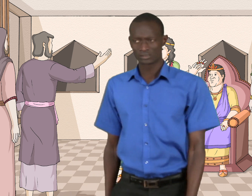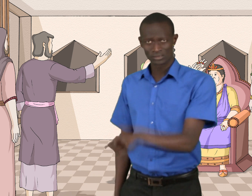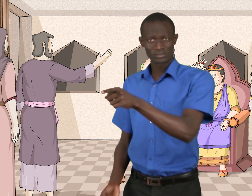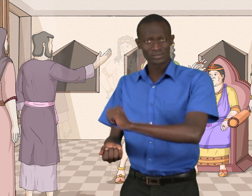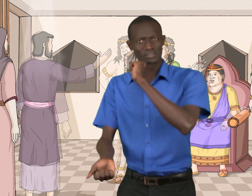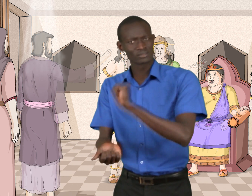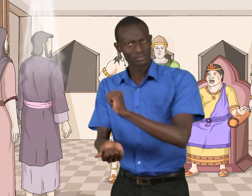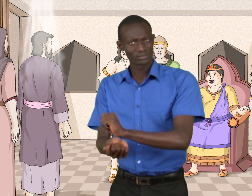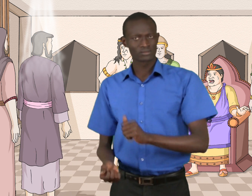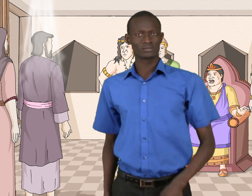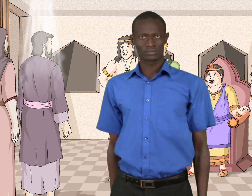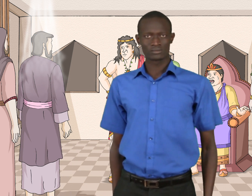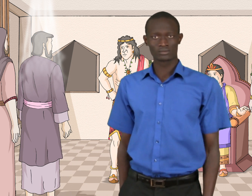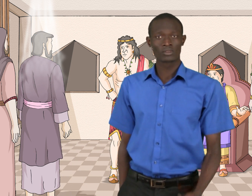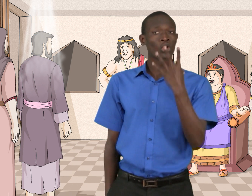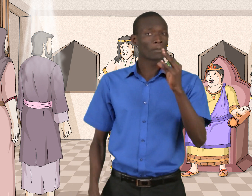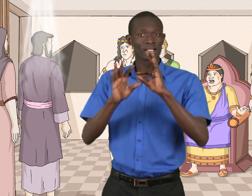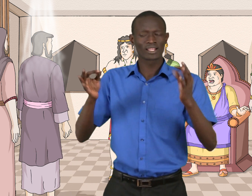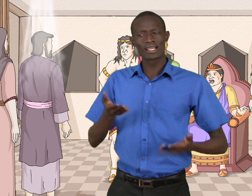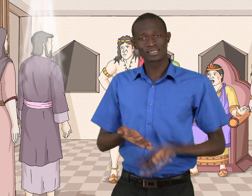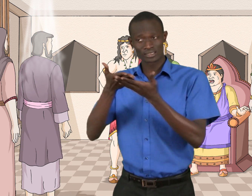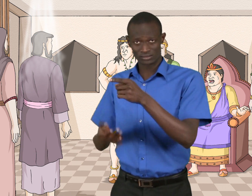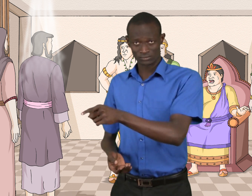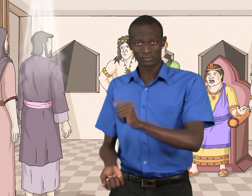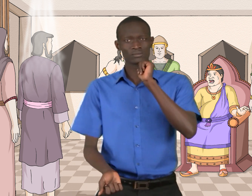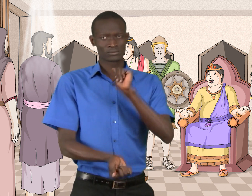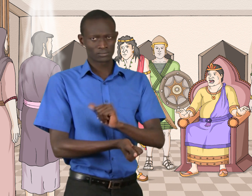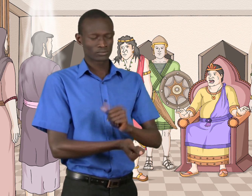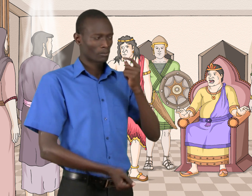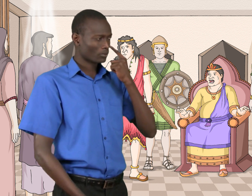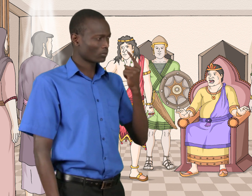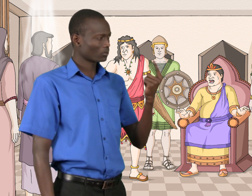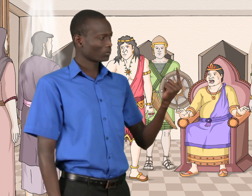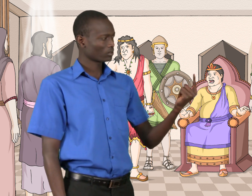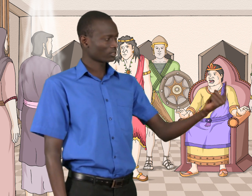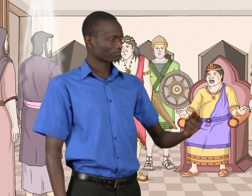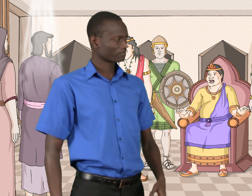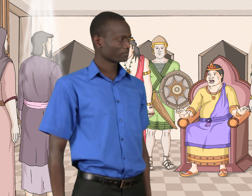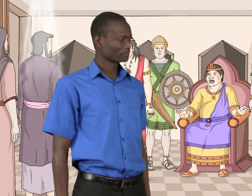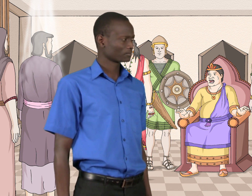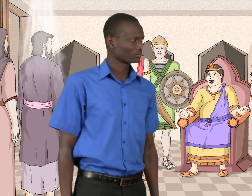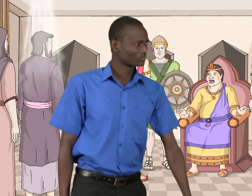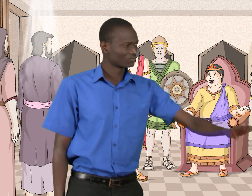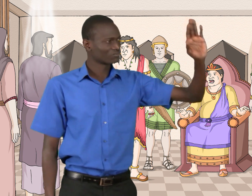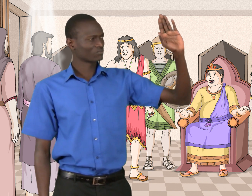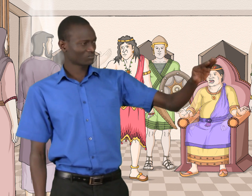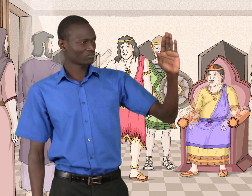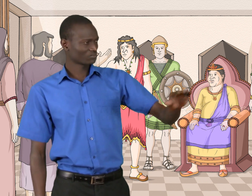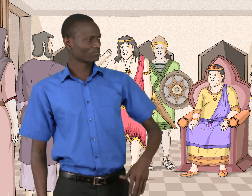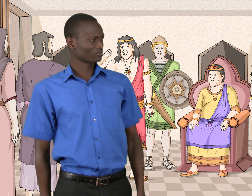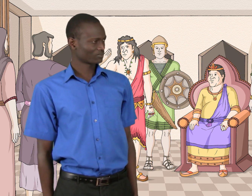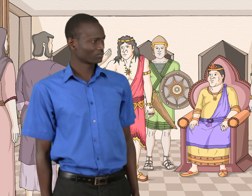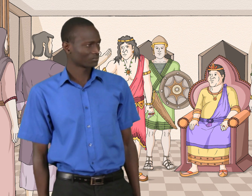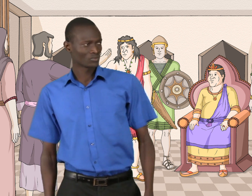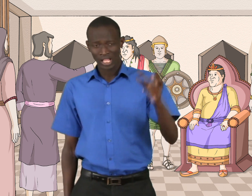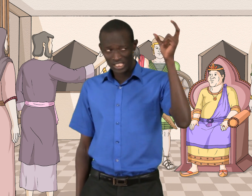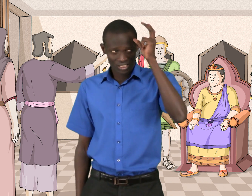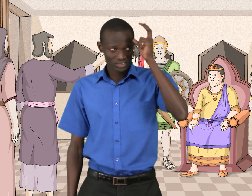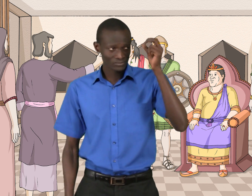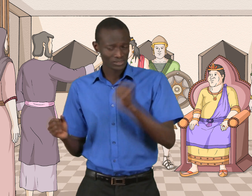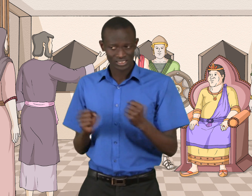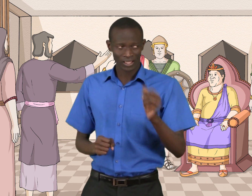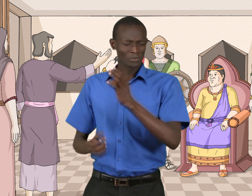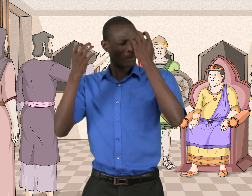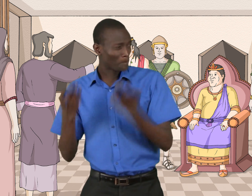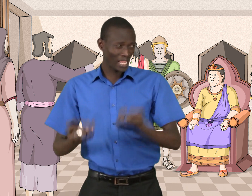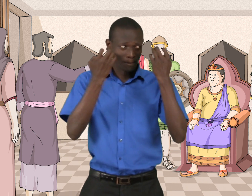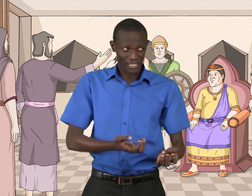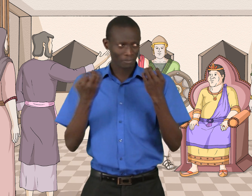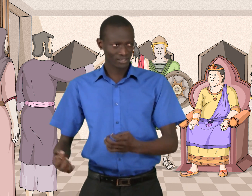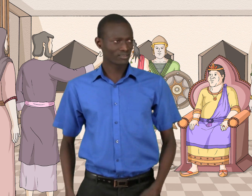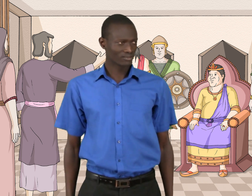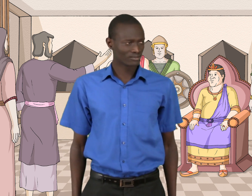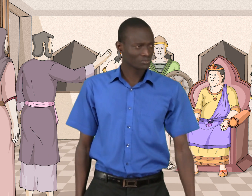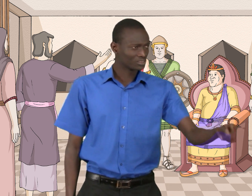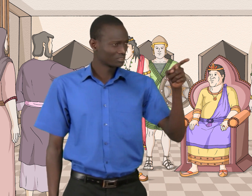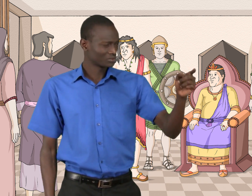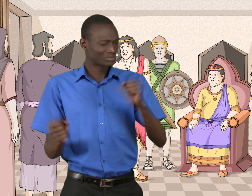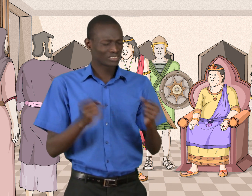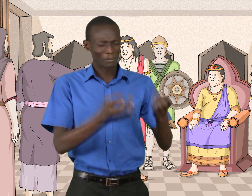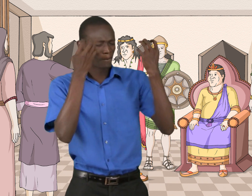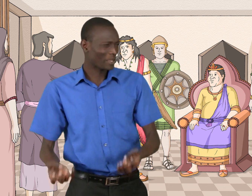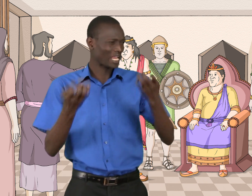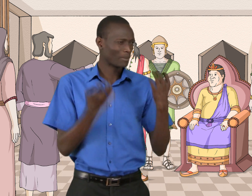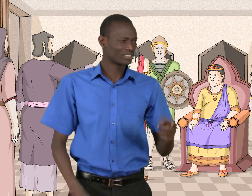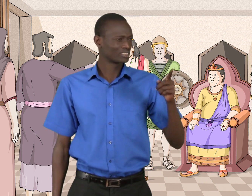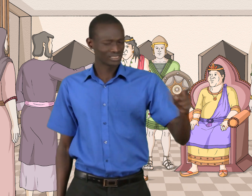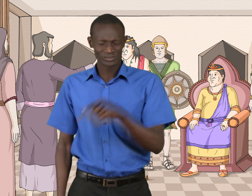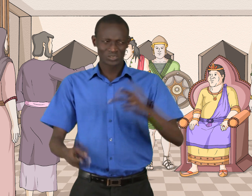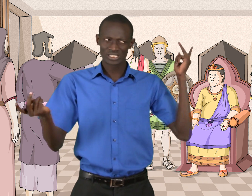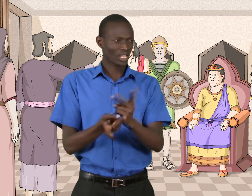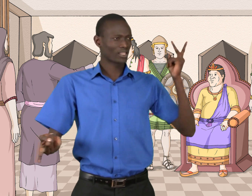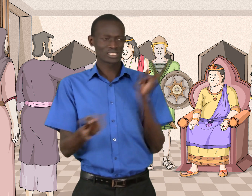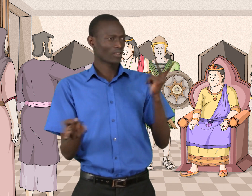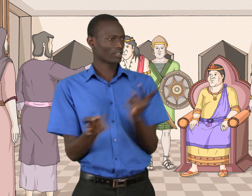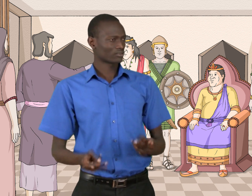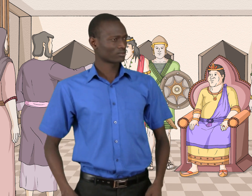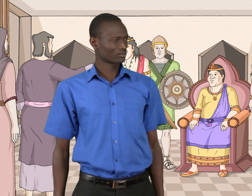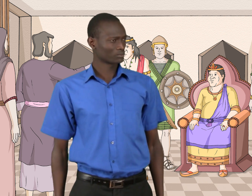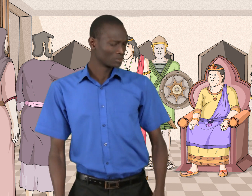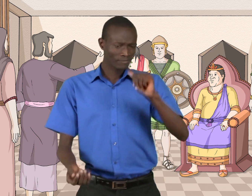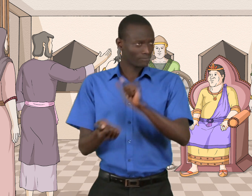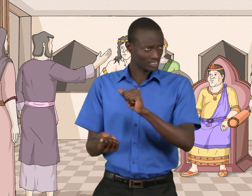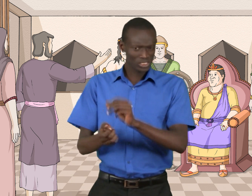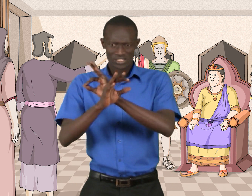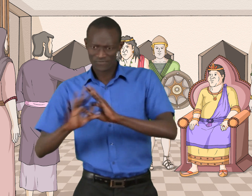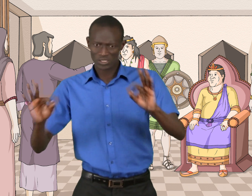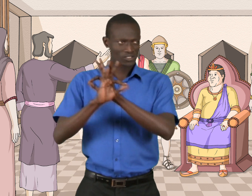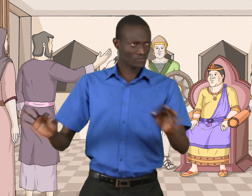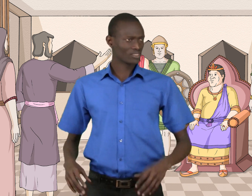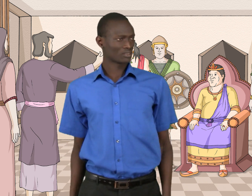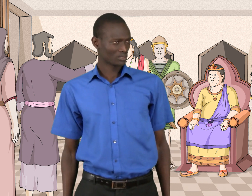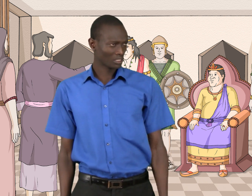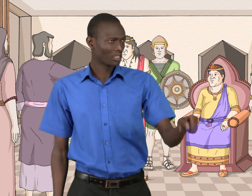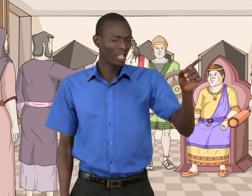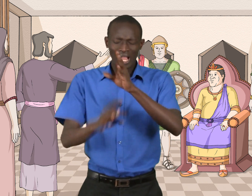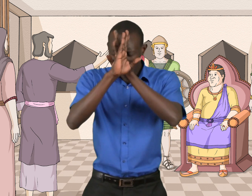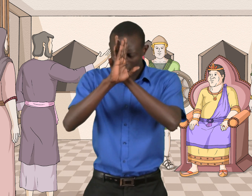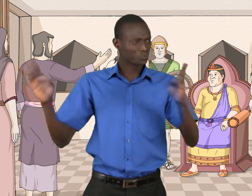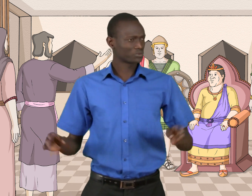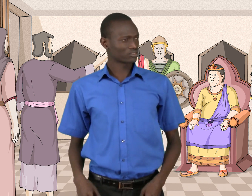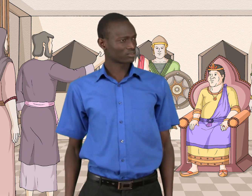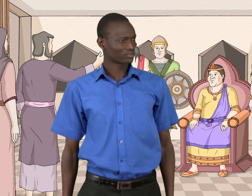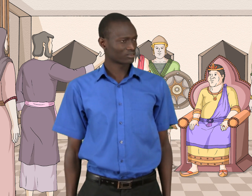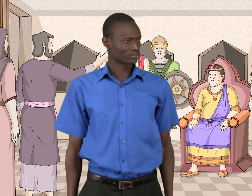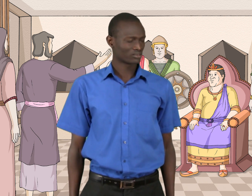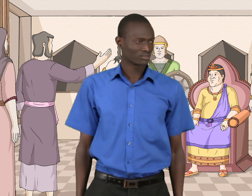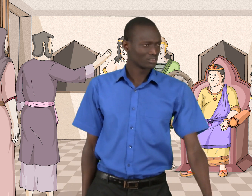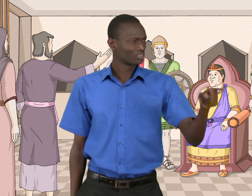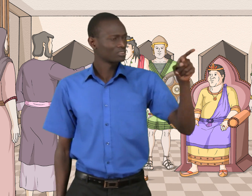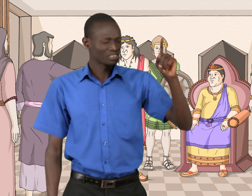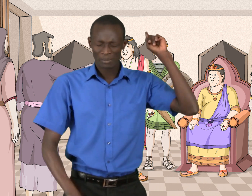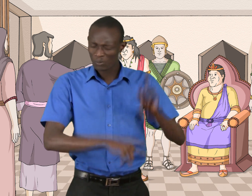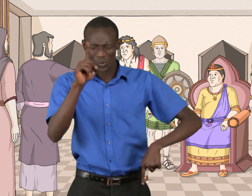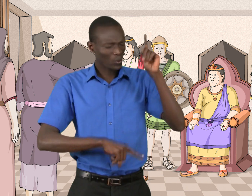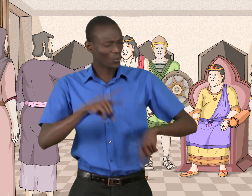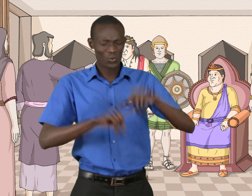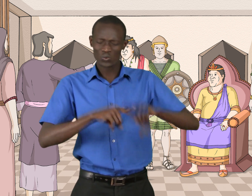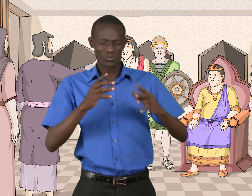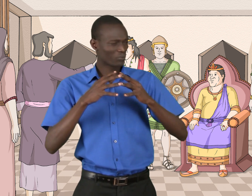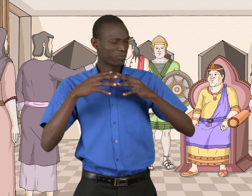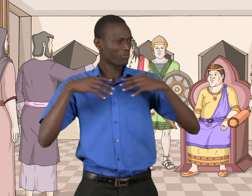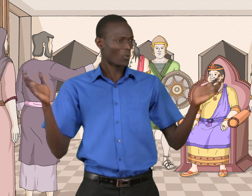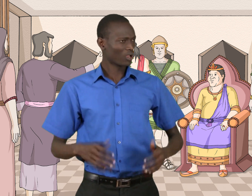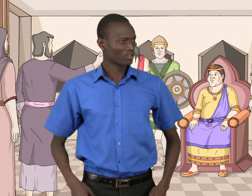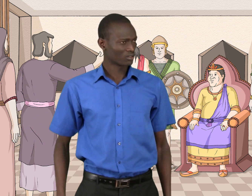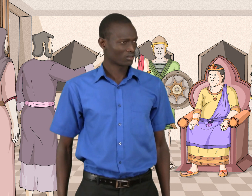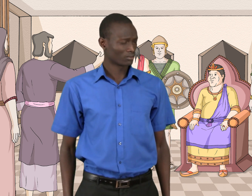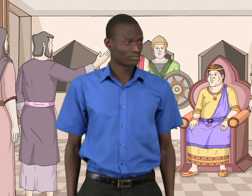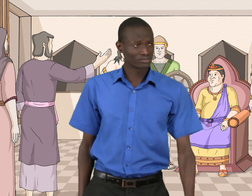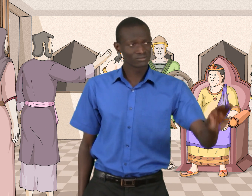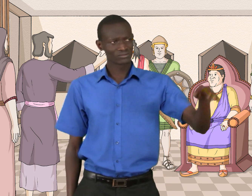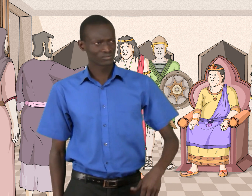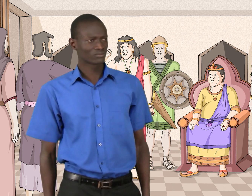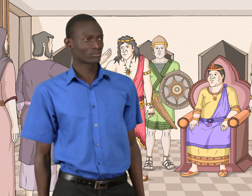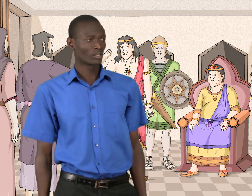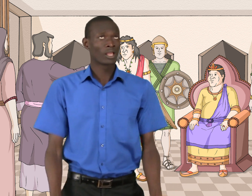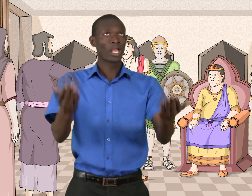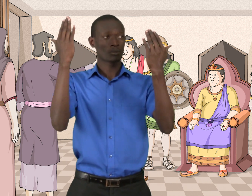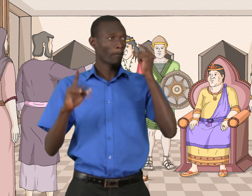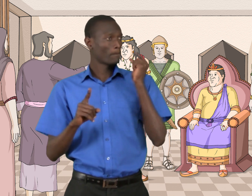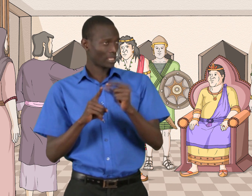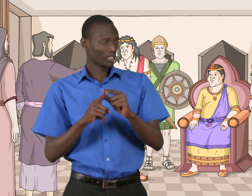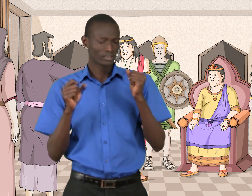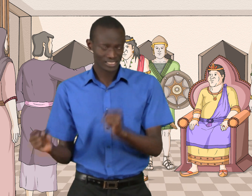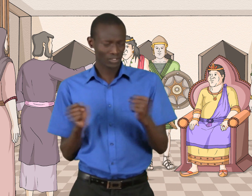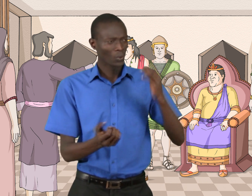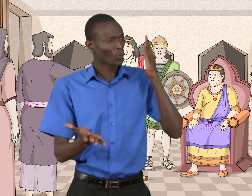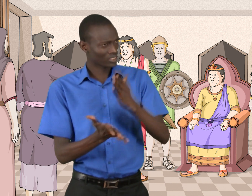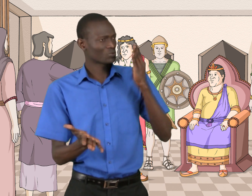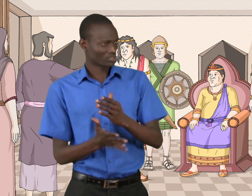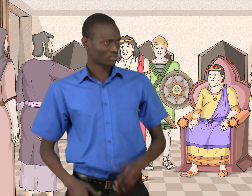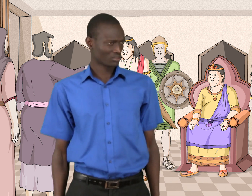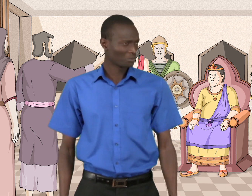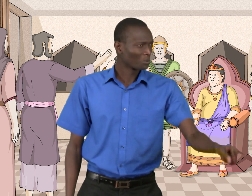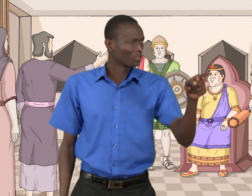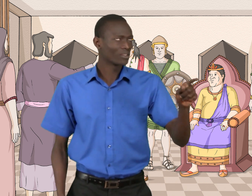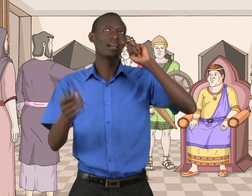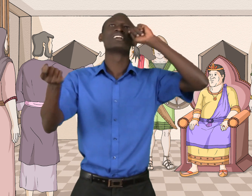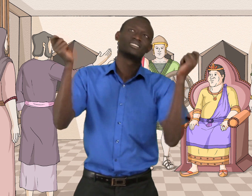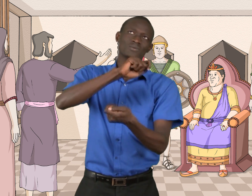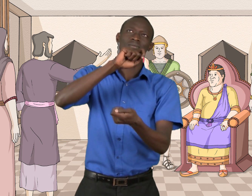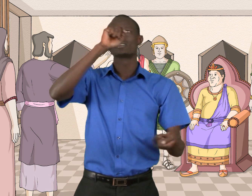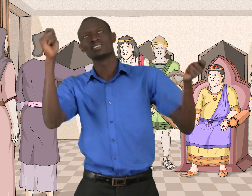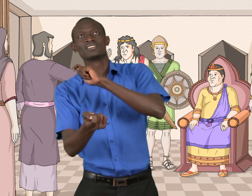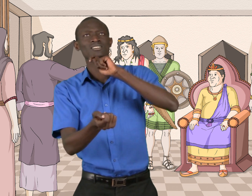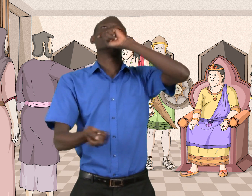Then Saul, who was also called Paul, filled with the Holy Spirit, looked directly at Elymas and said, “O child of the devil and enemy of all righteousness, you are full of all kinds of deceit and trickery!